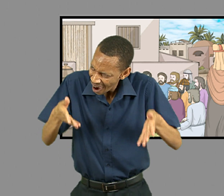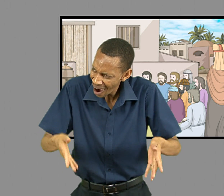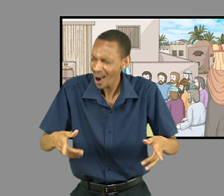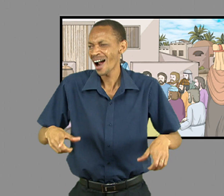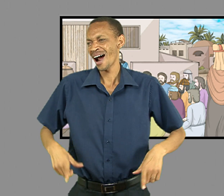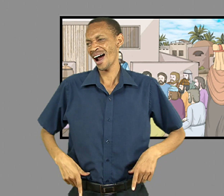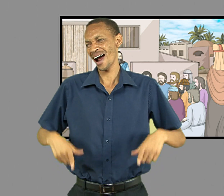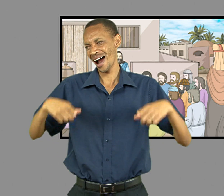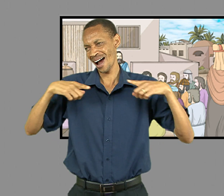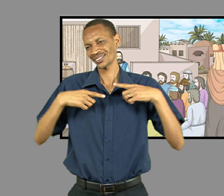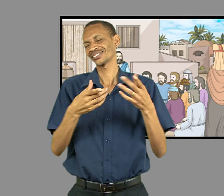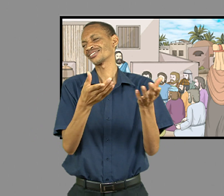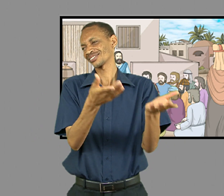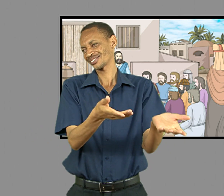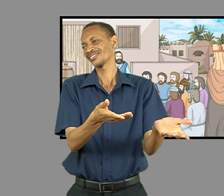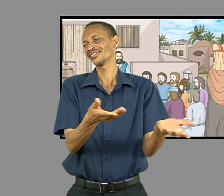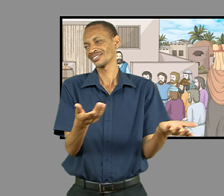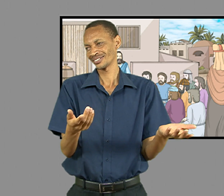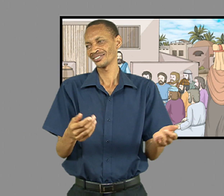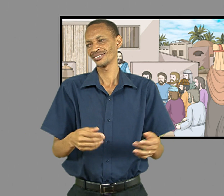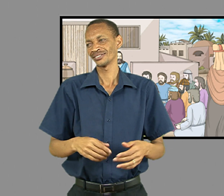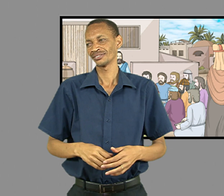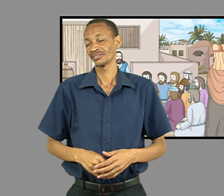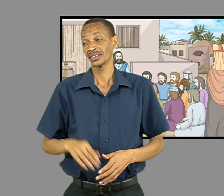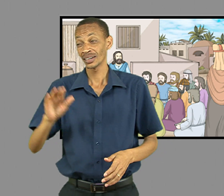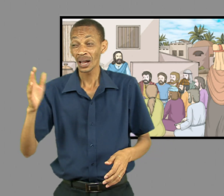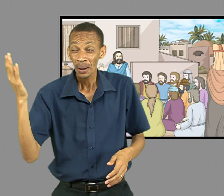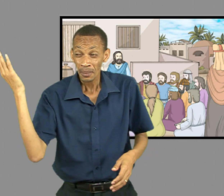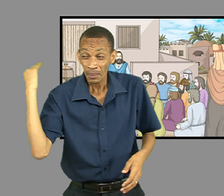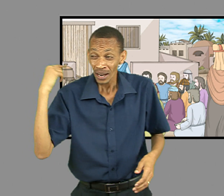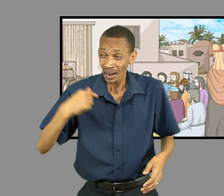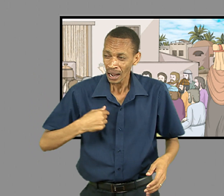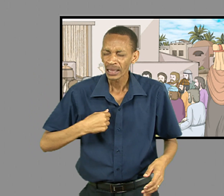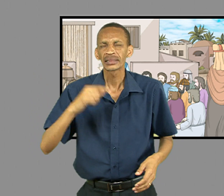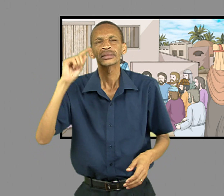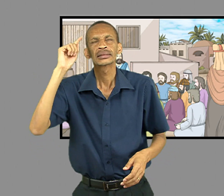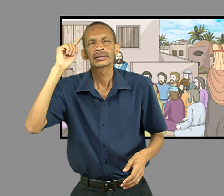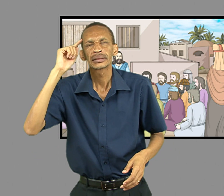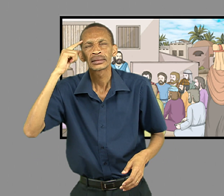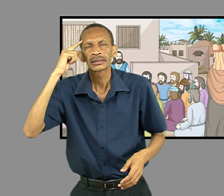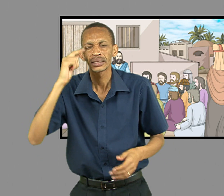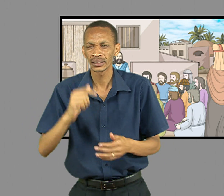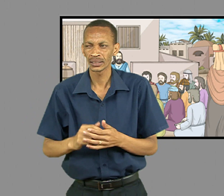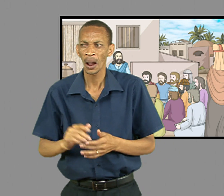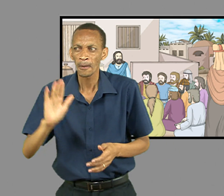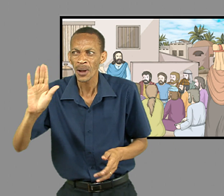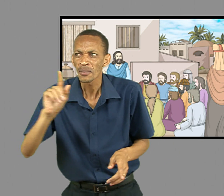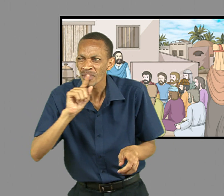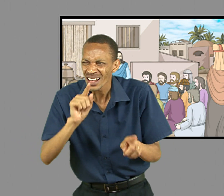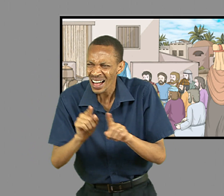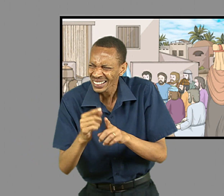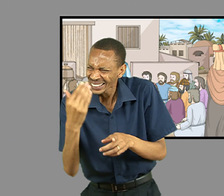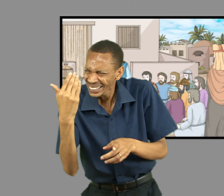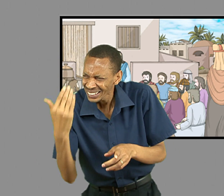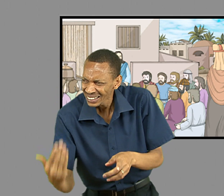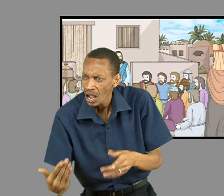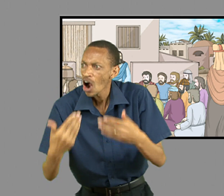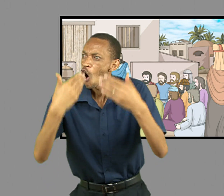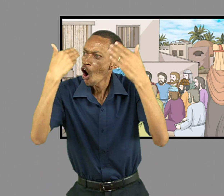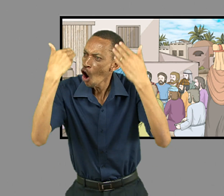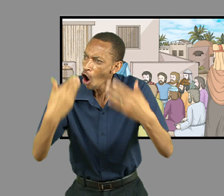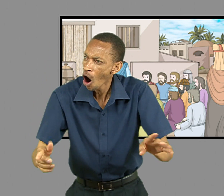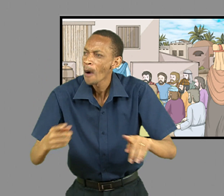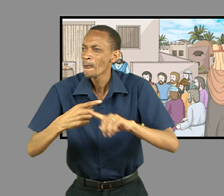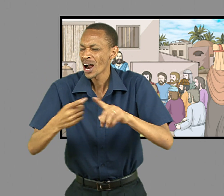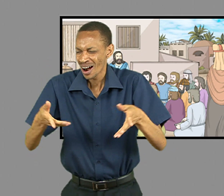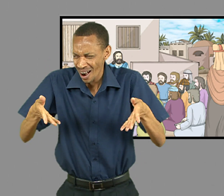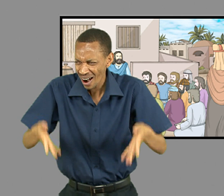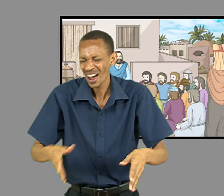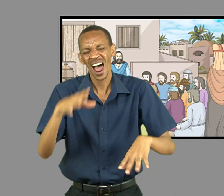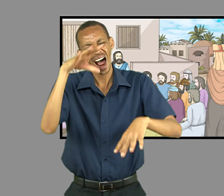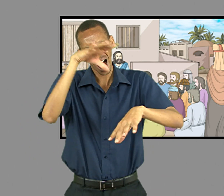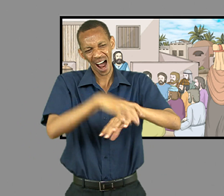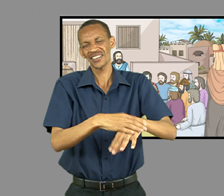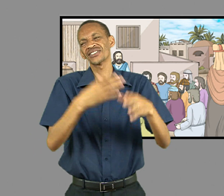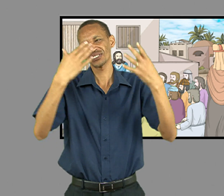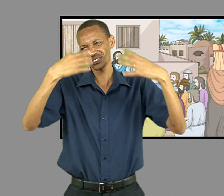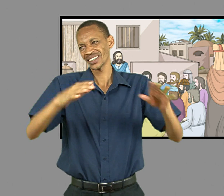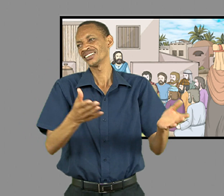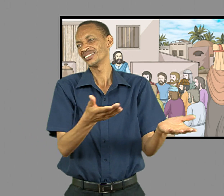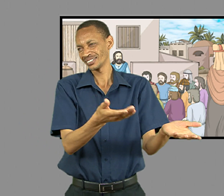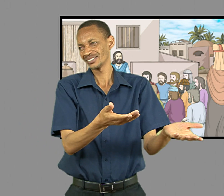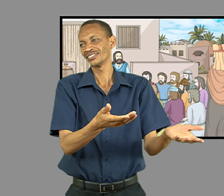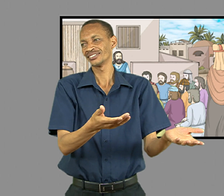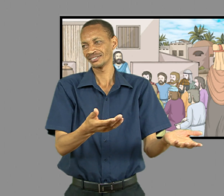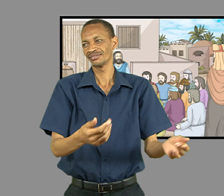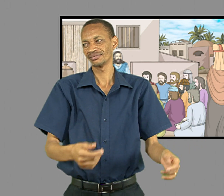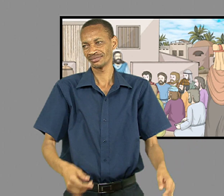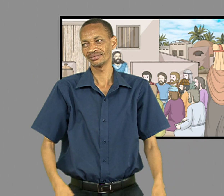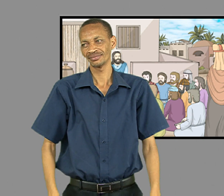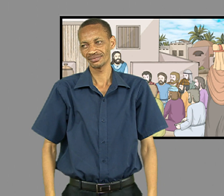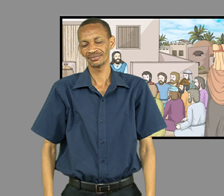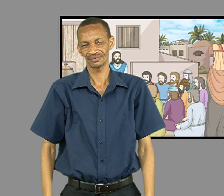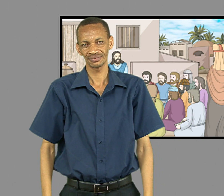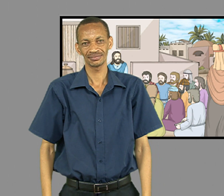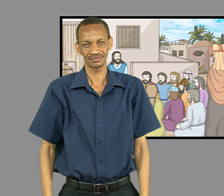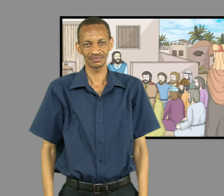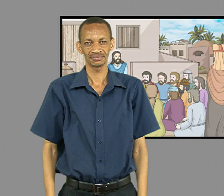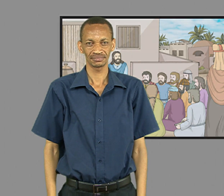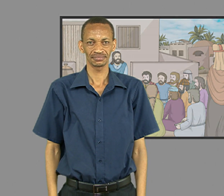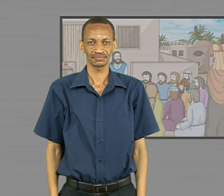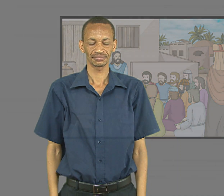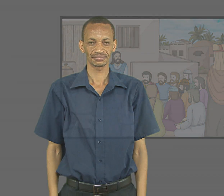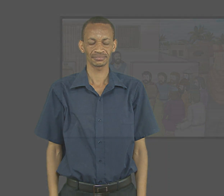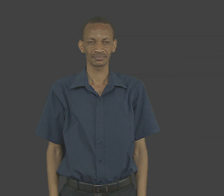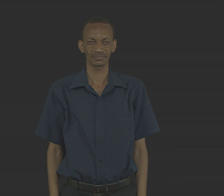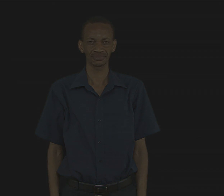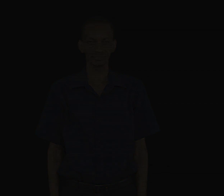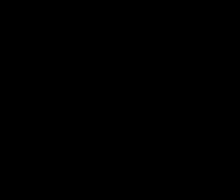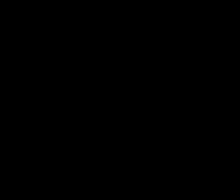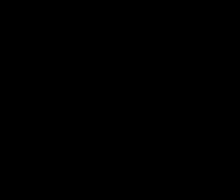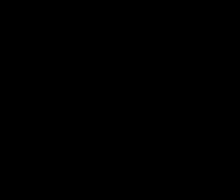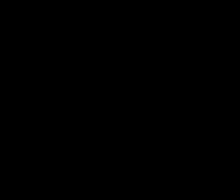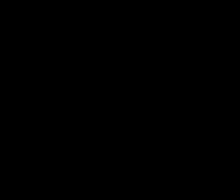he was lost and is found.’”